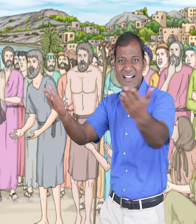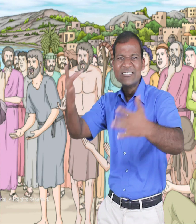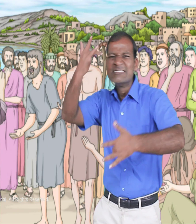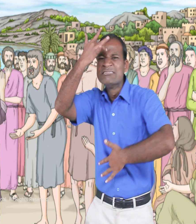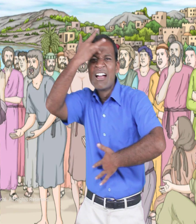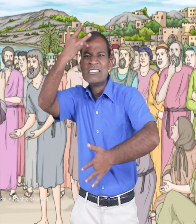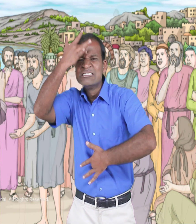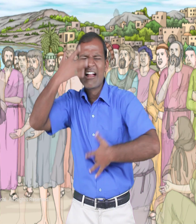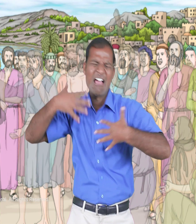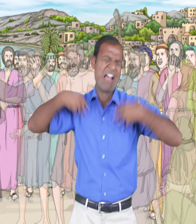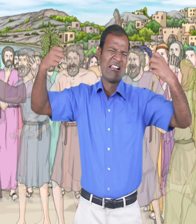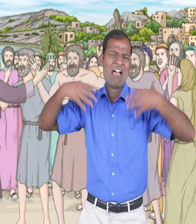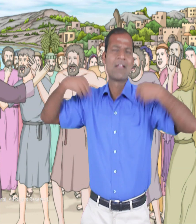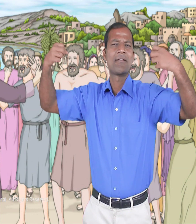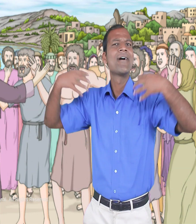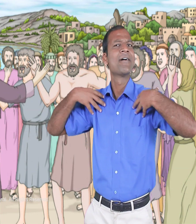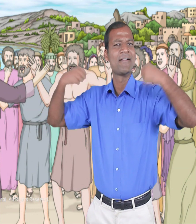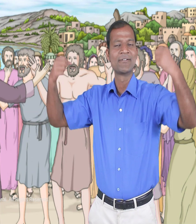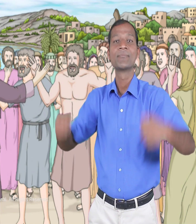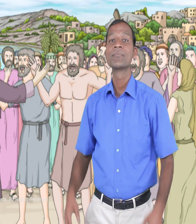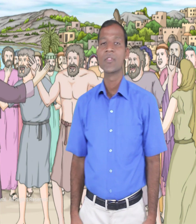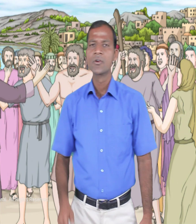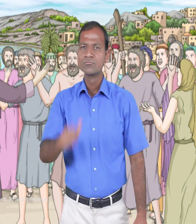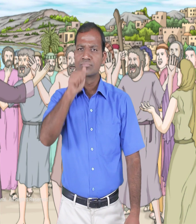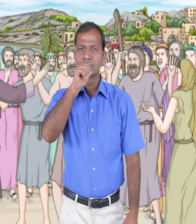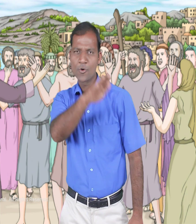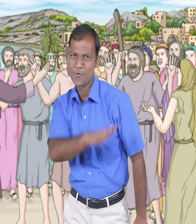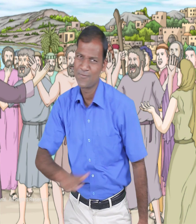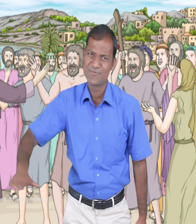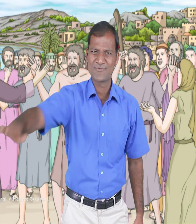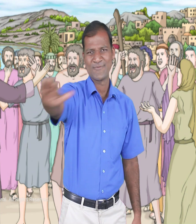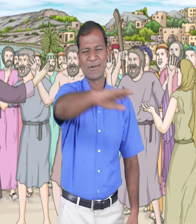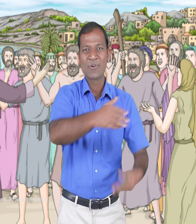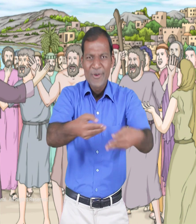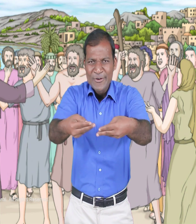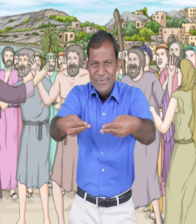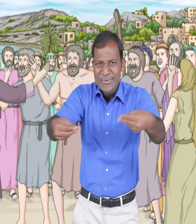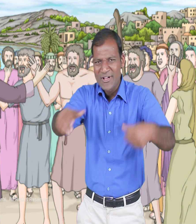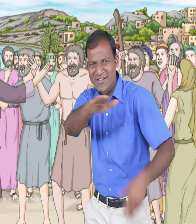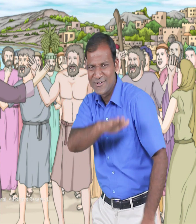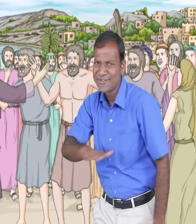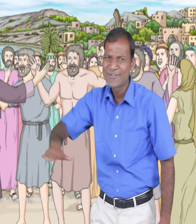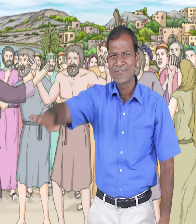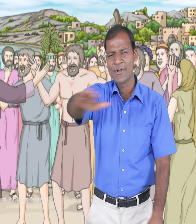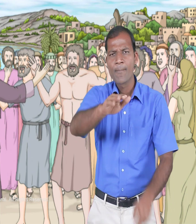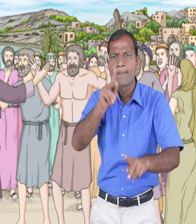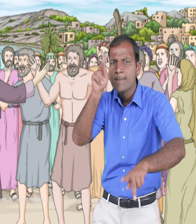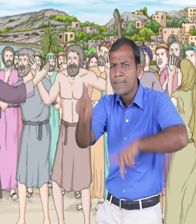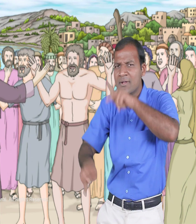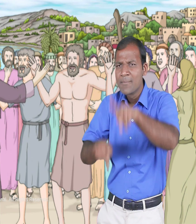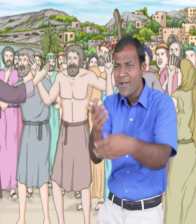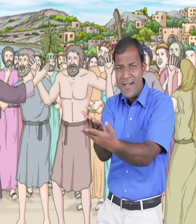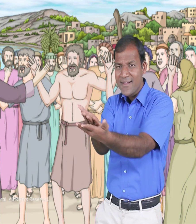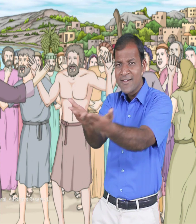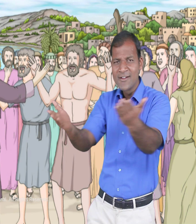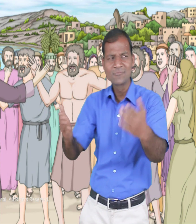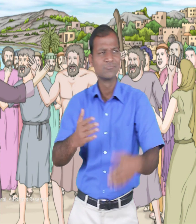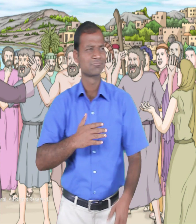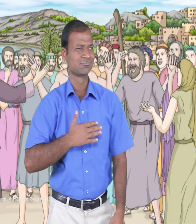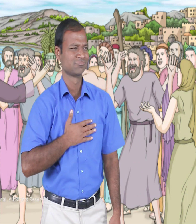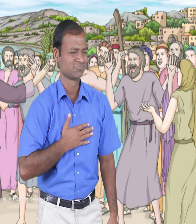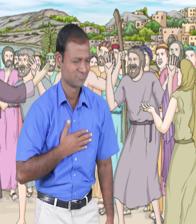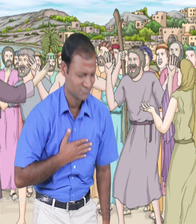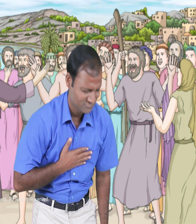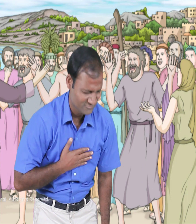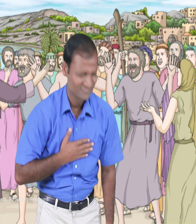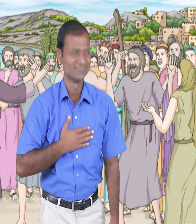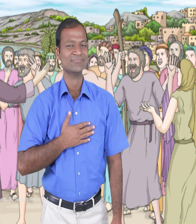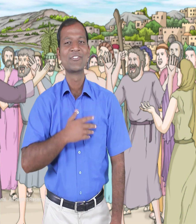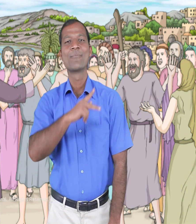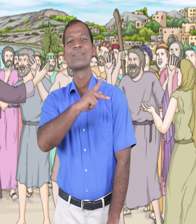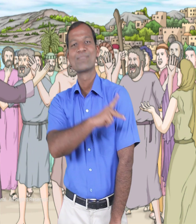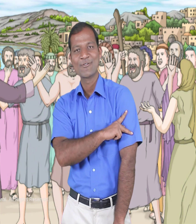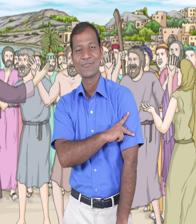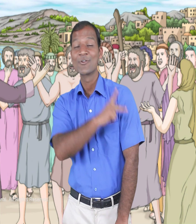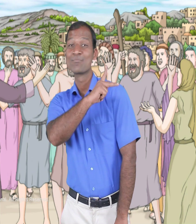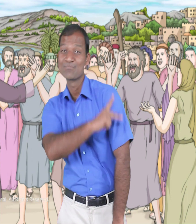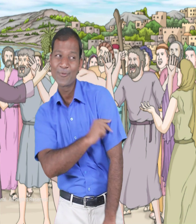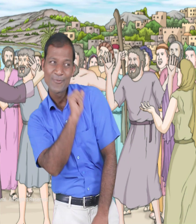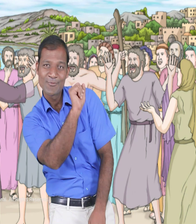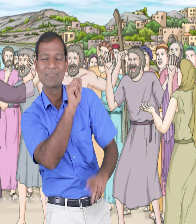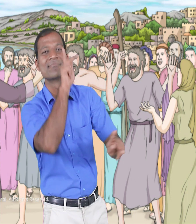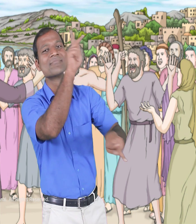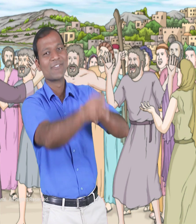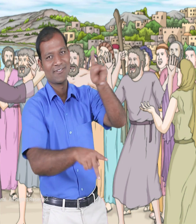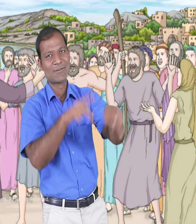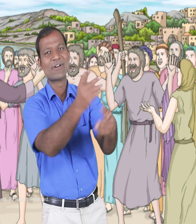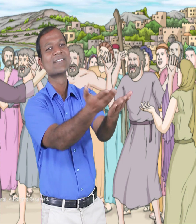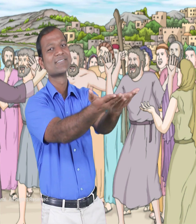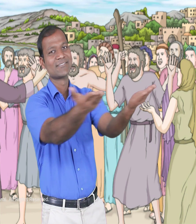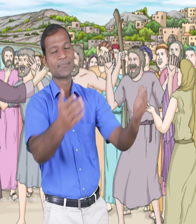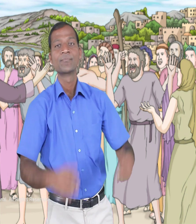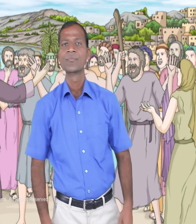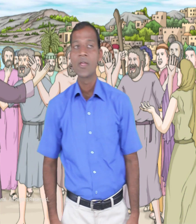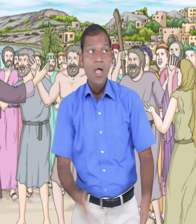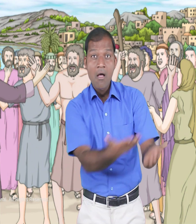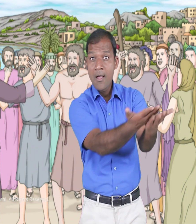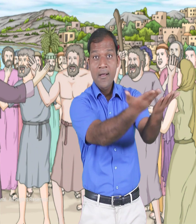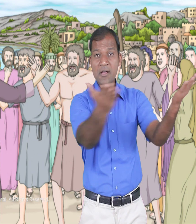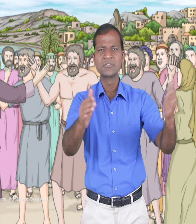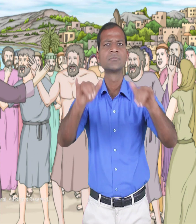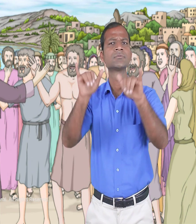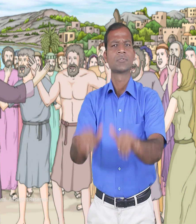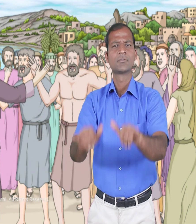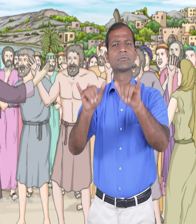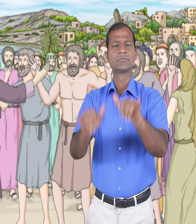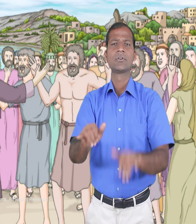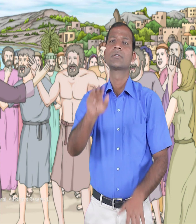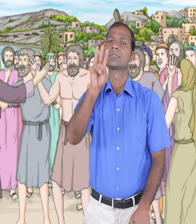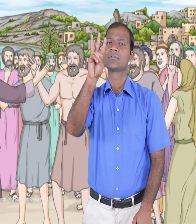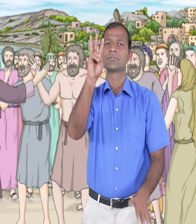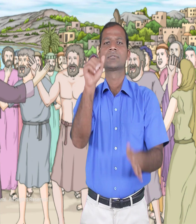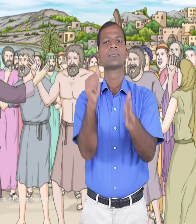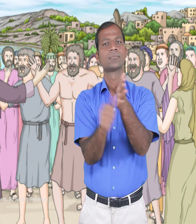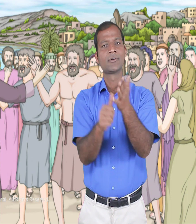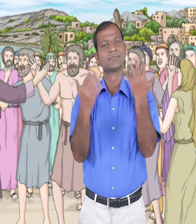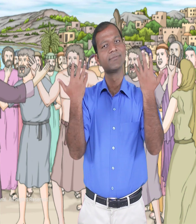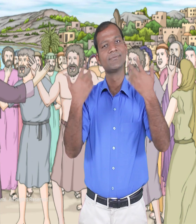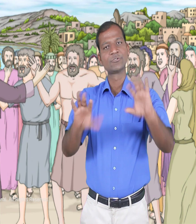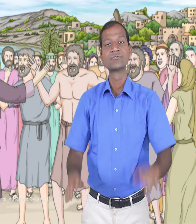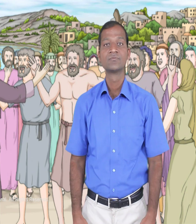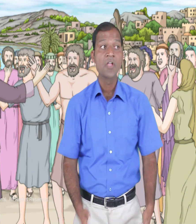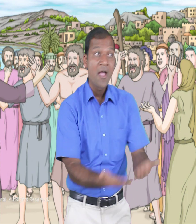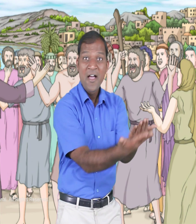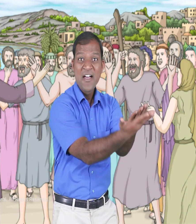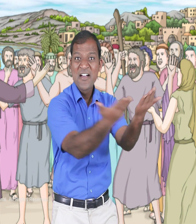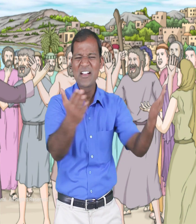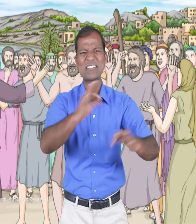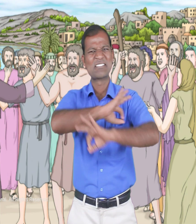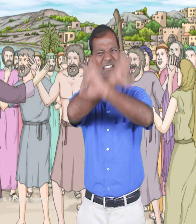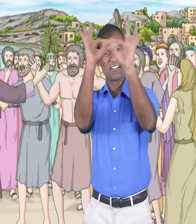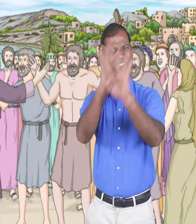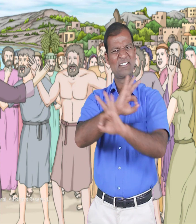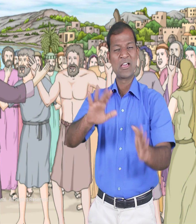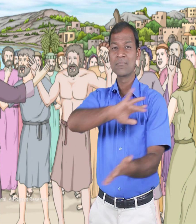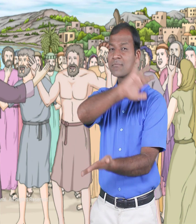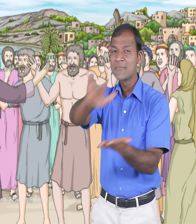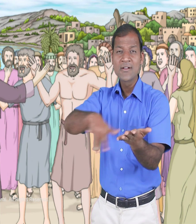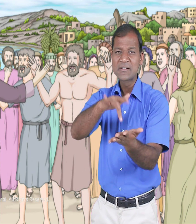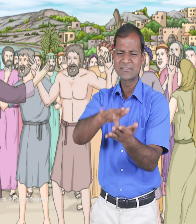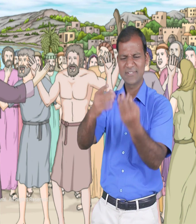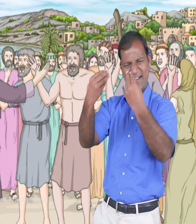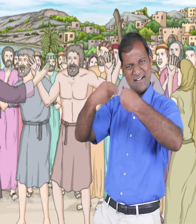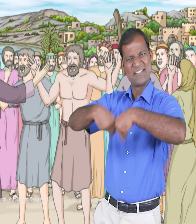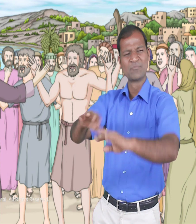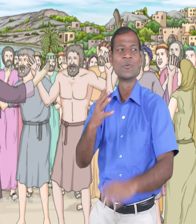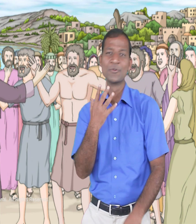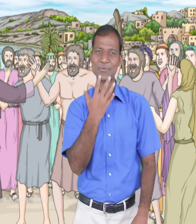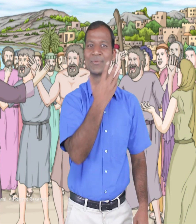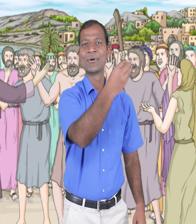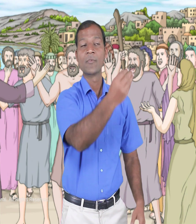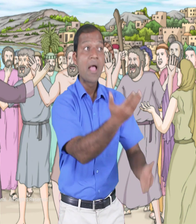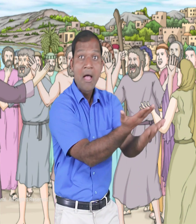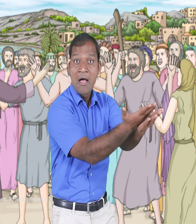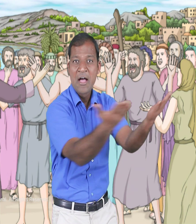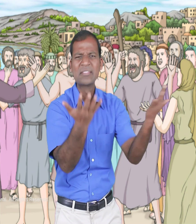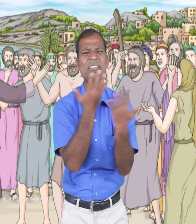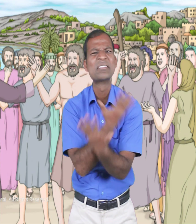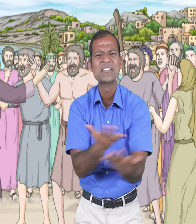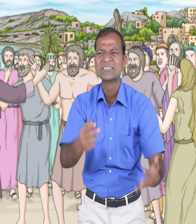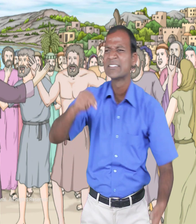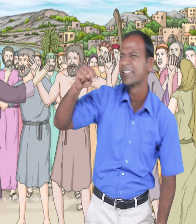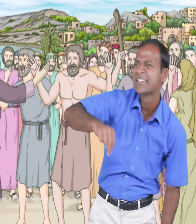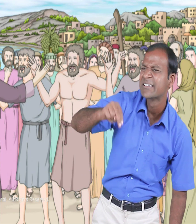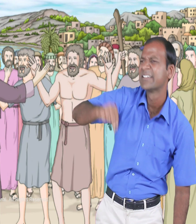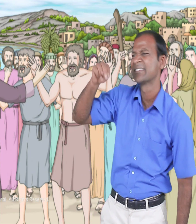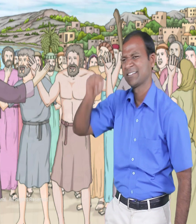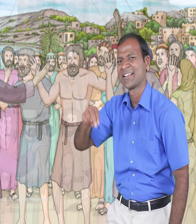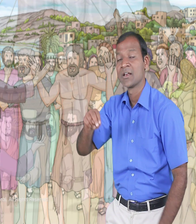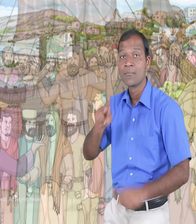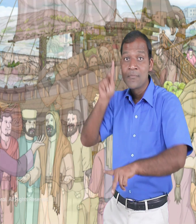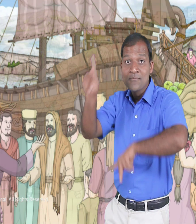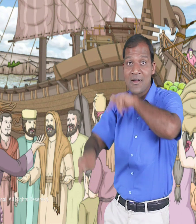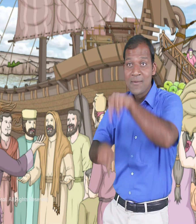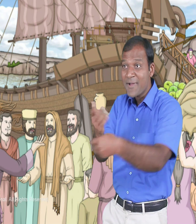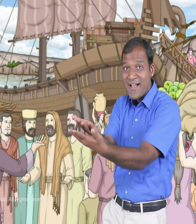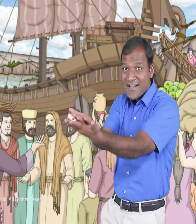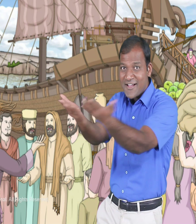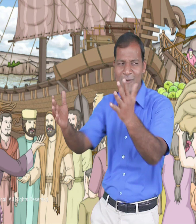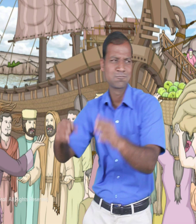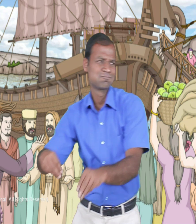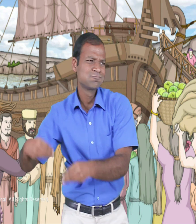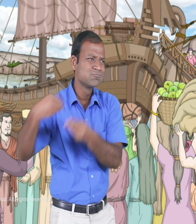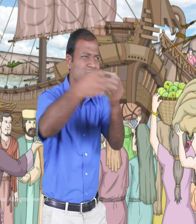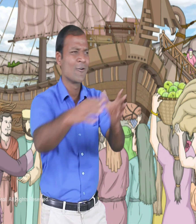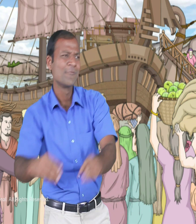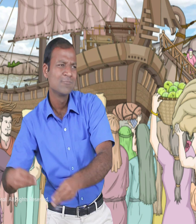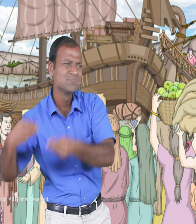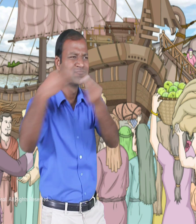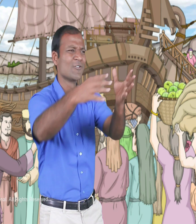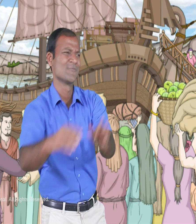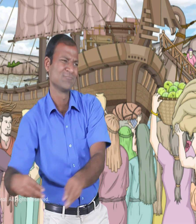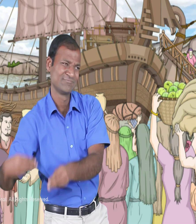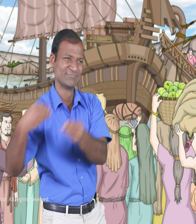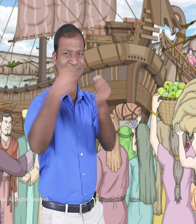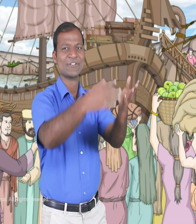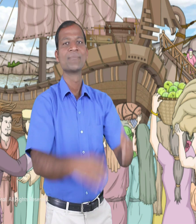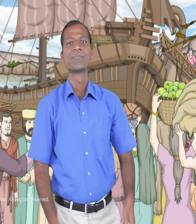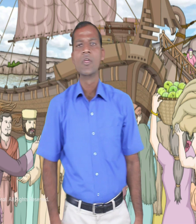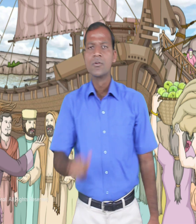The islanders honored us in many ways and supplied our needs when we were ready to sail.